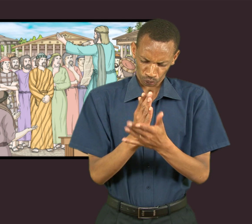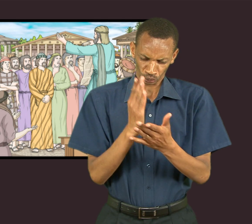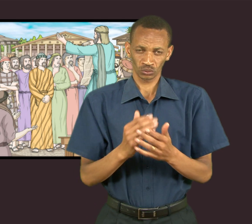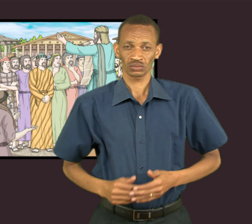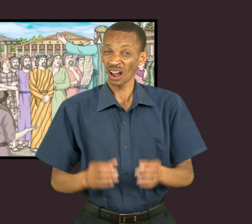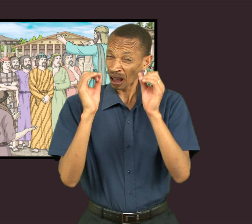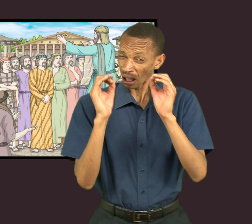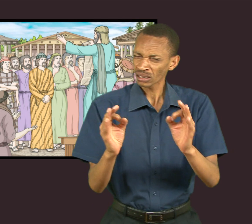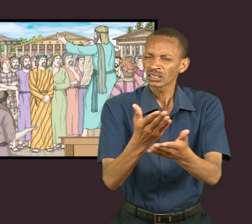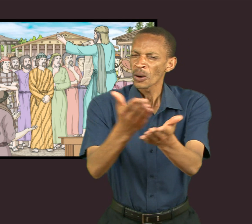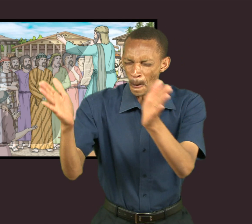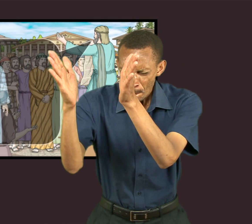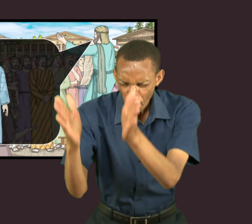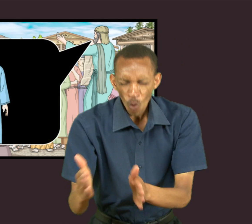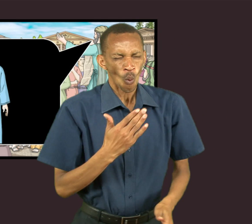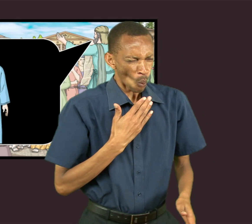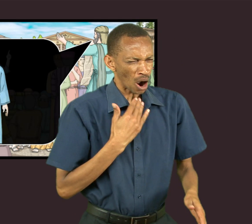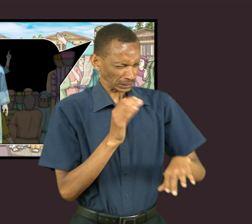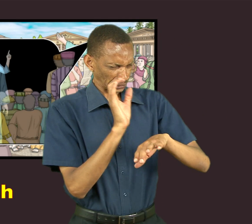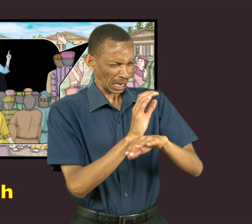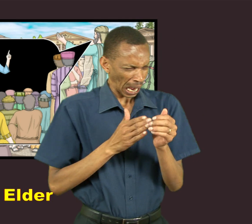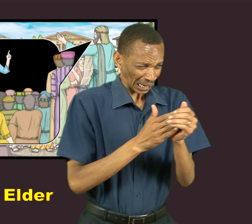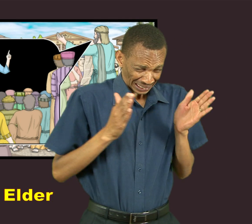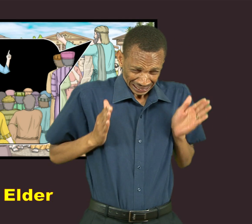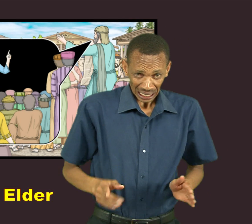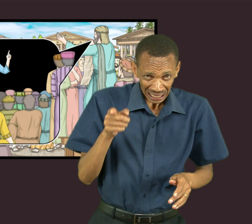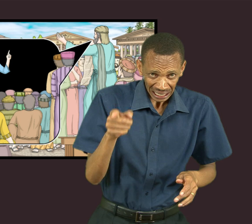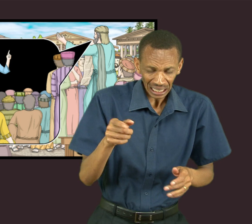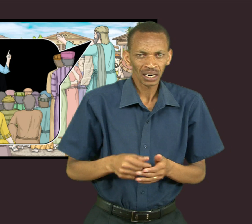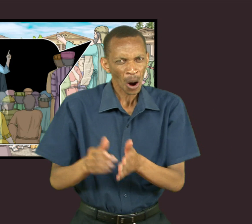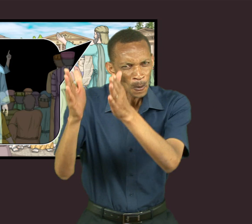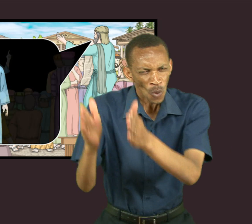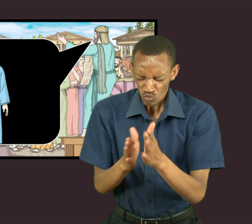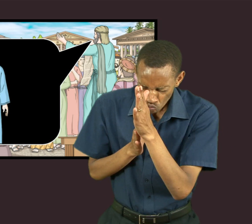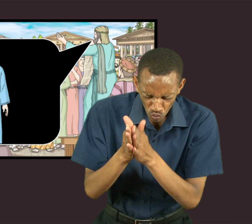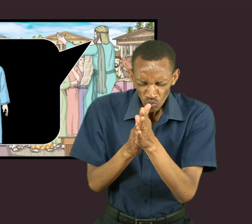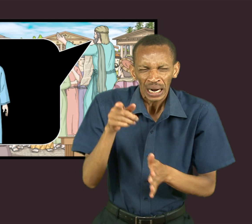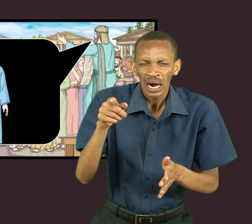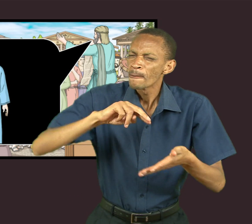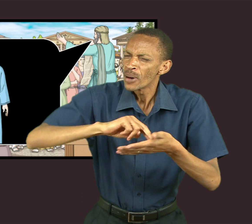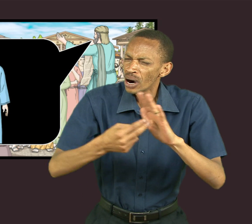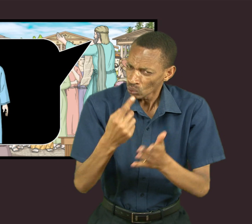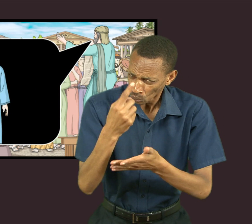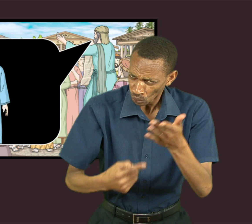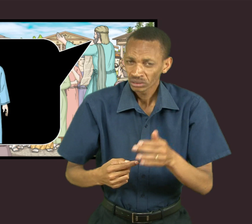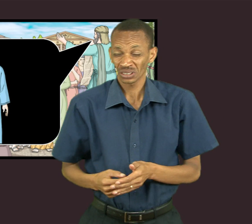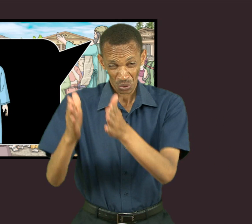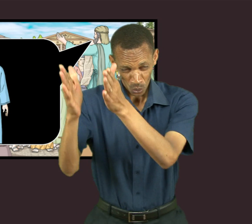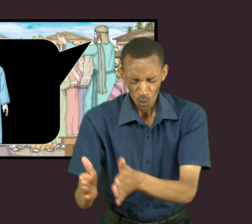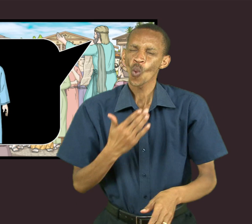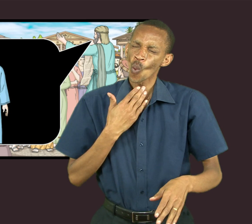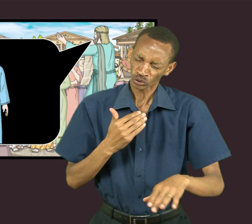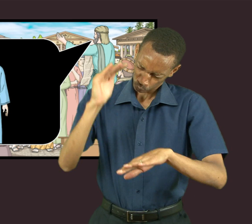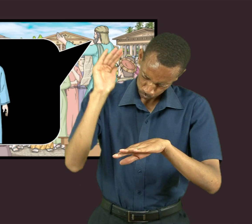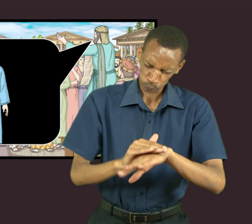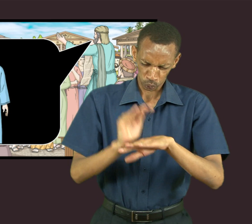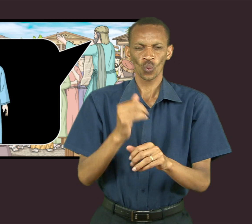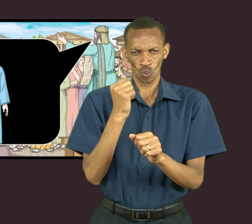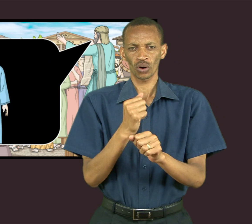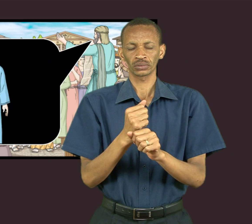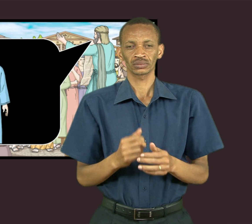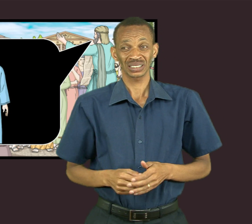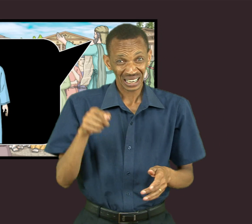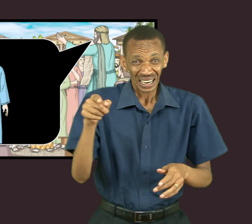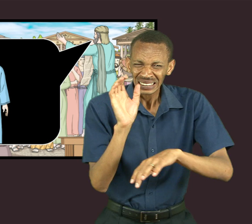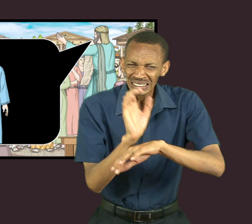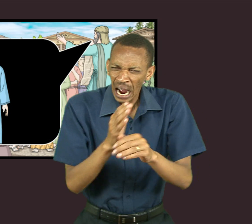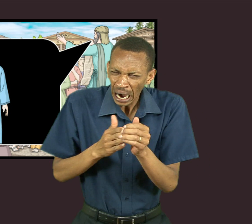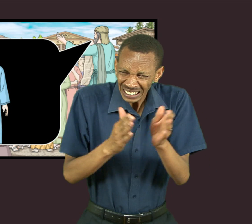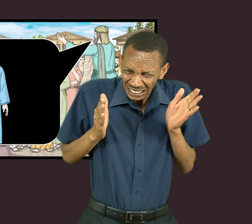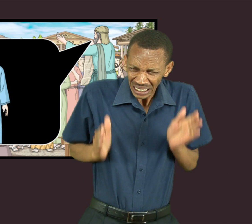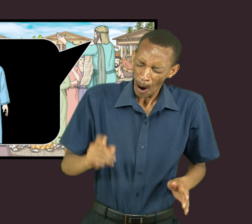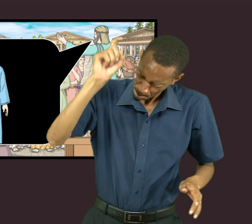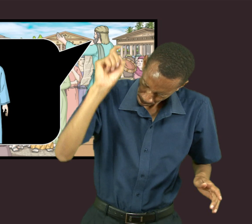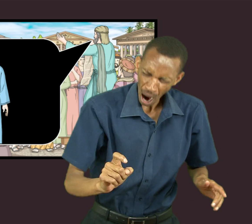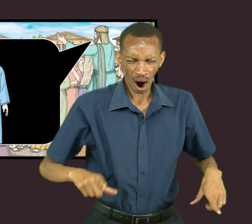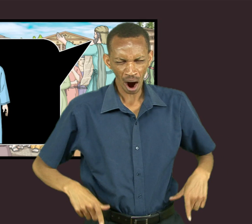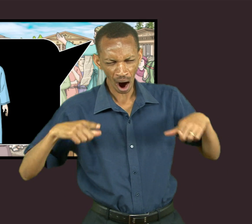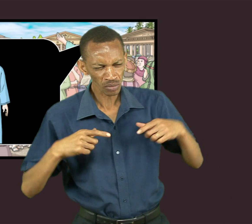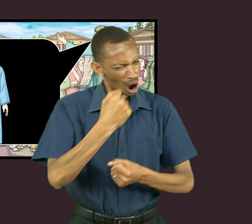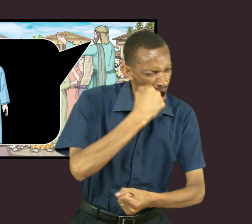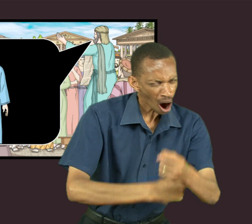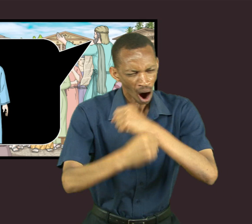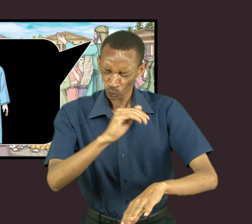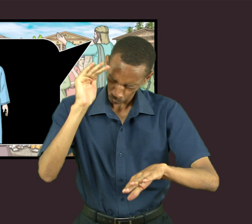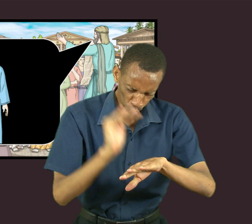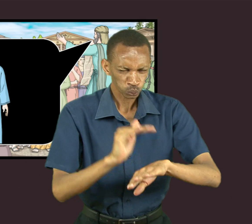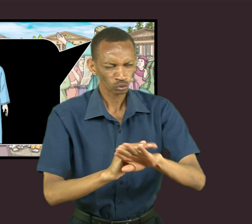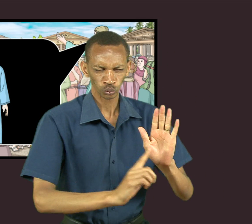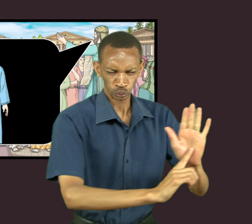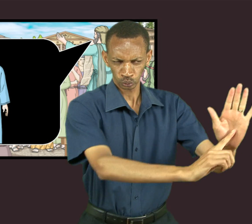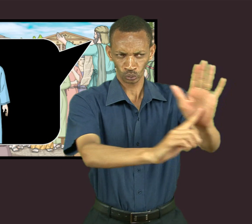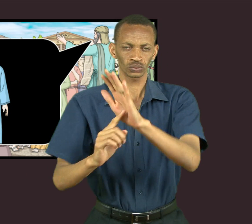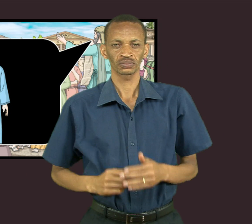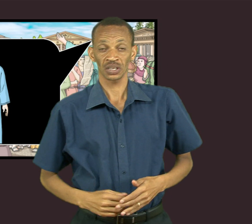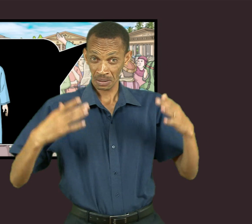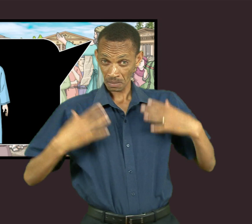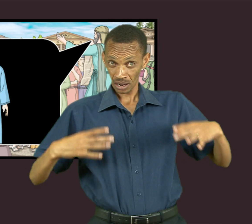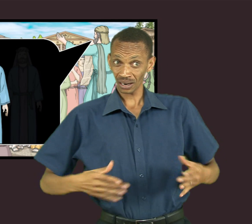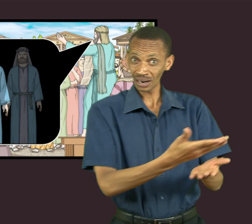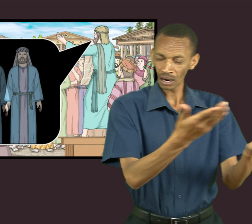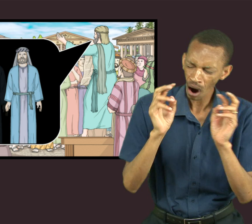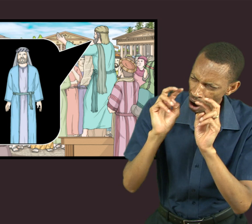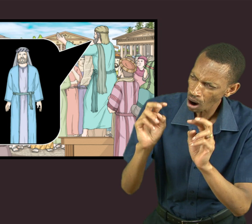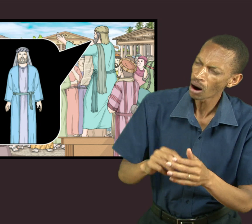This is a trustworthy saying: If anyone aspires to be an overseer, he desires a noble task.